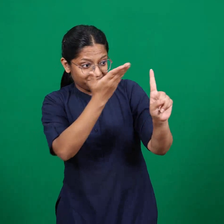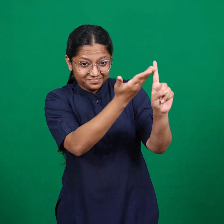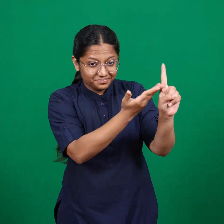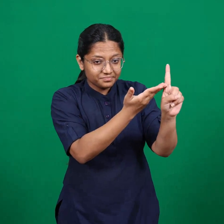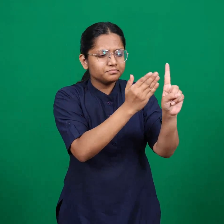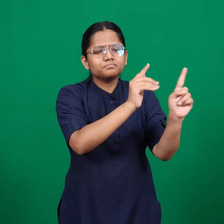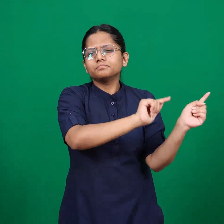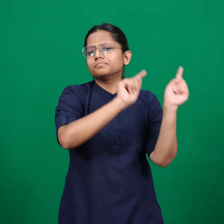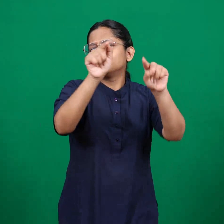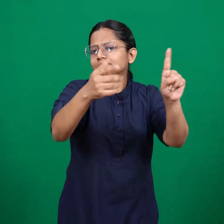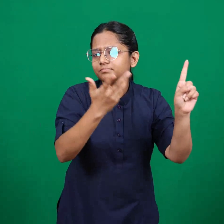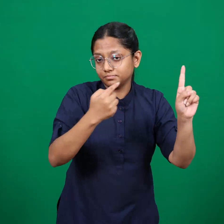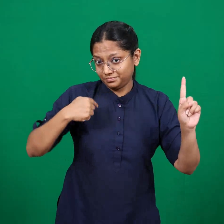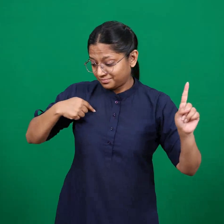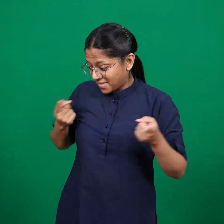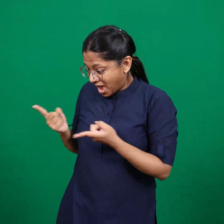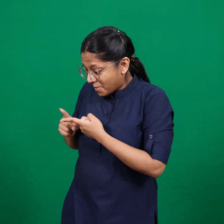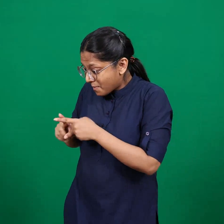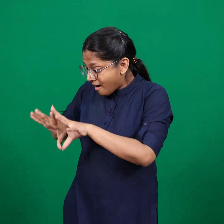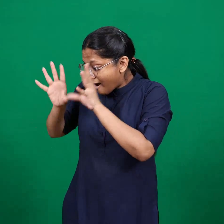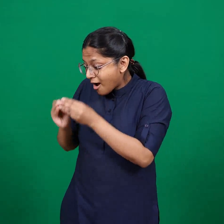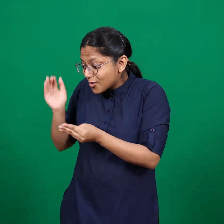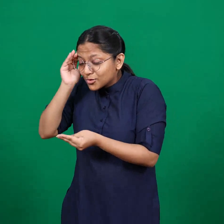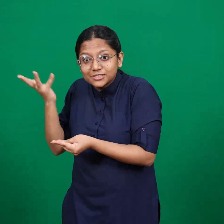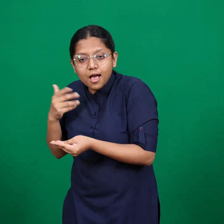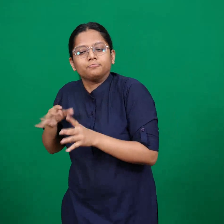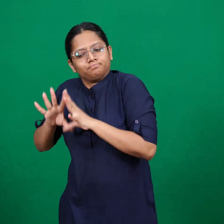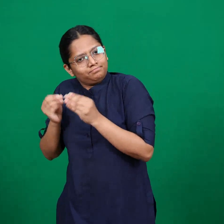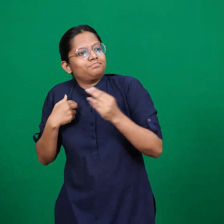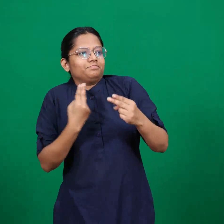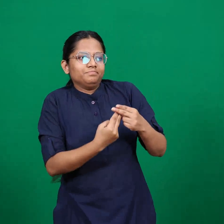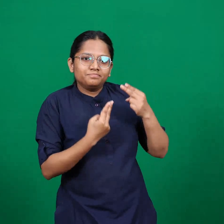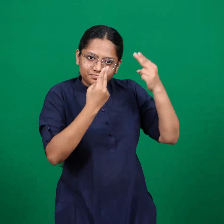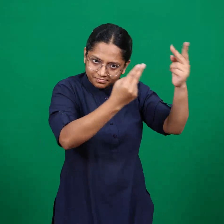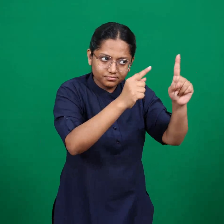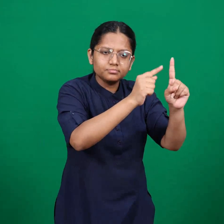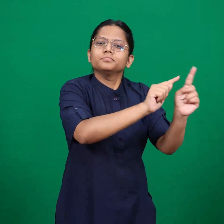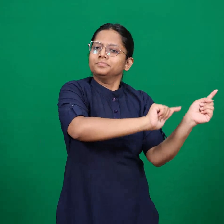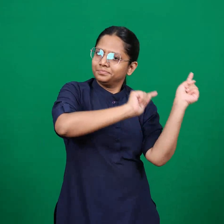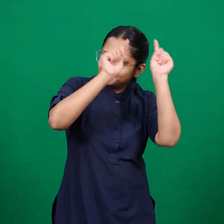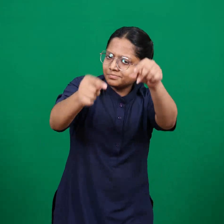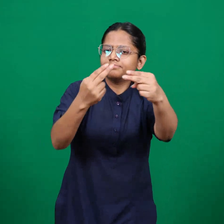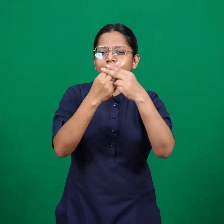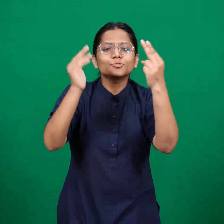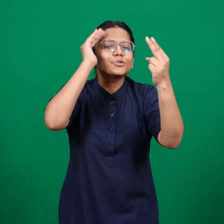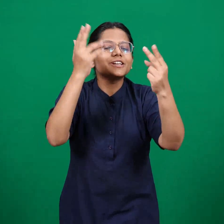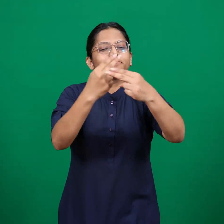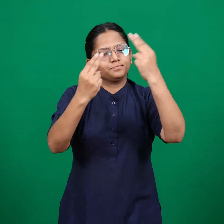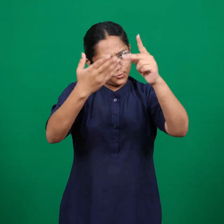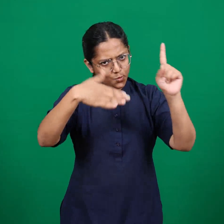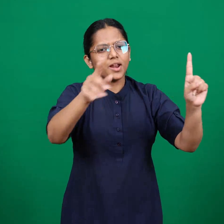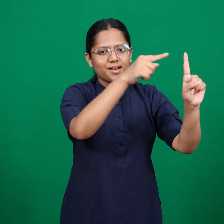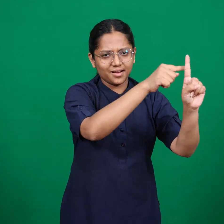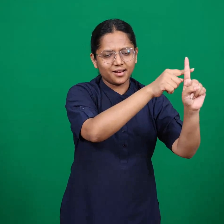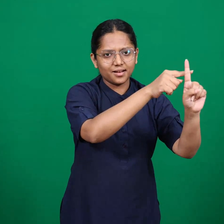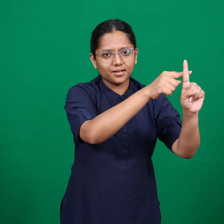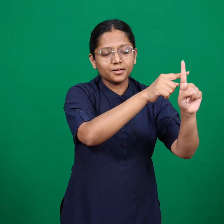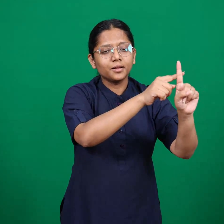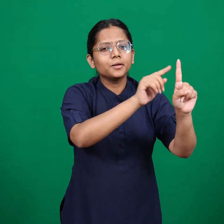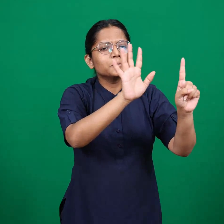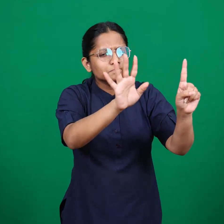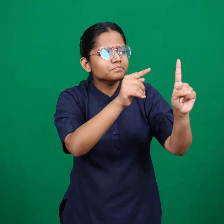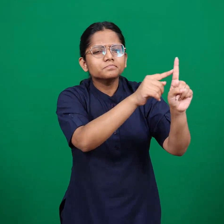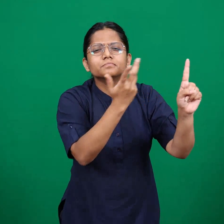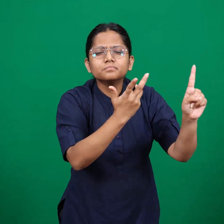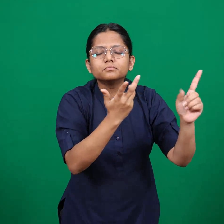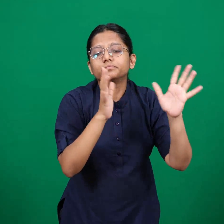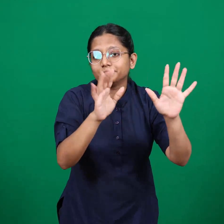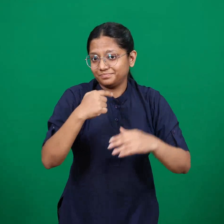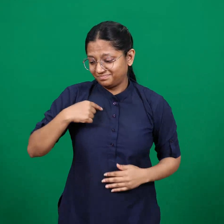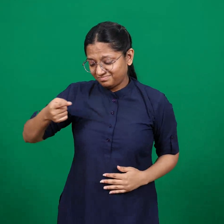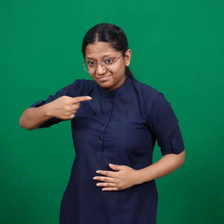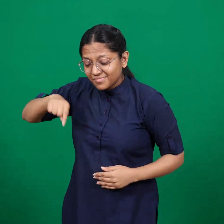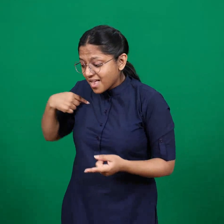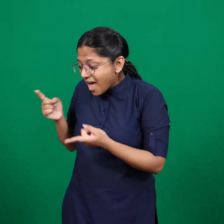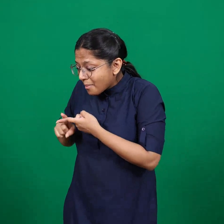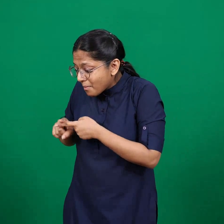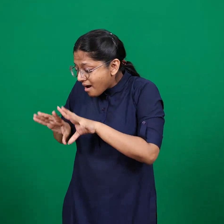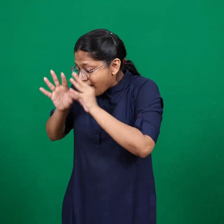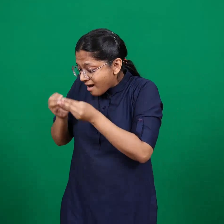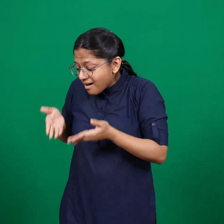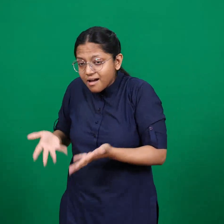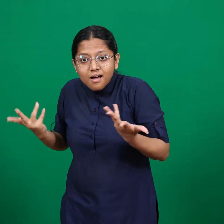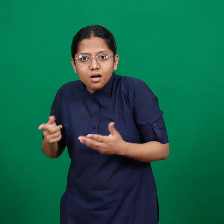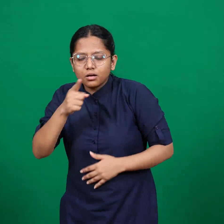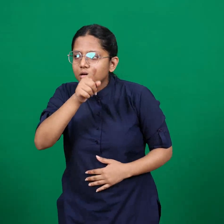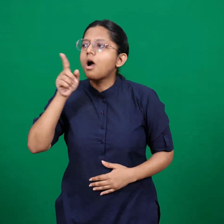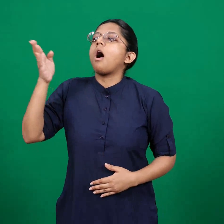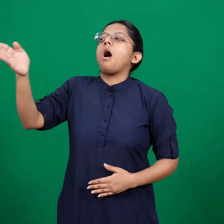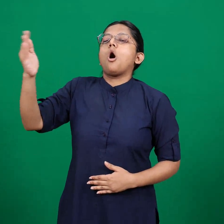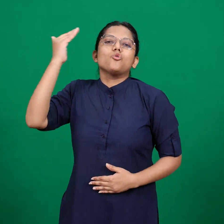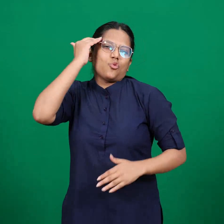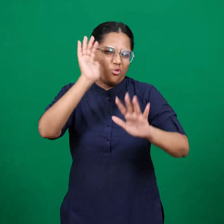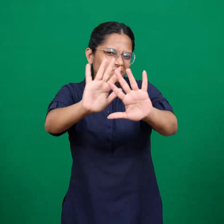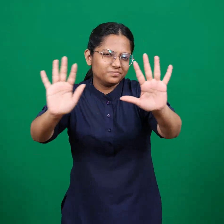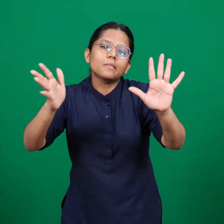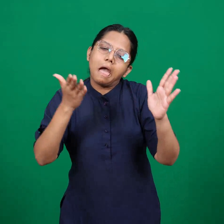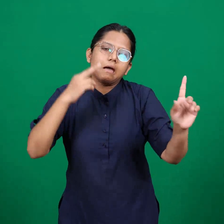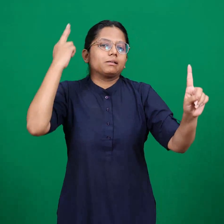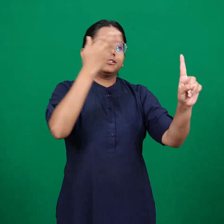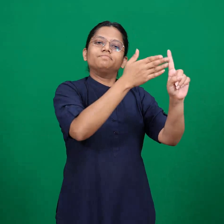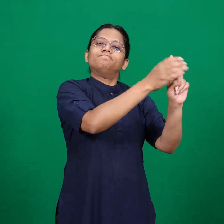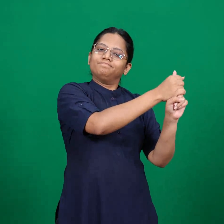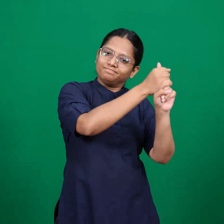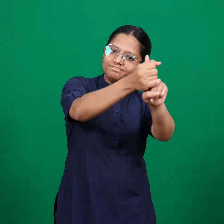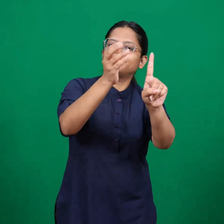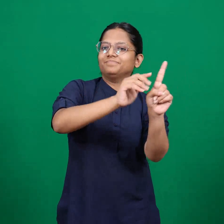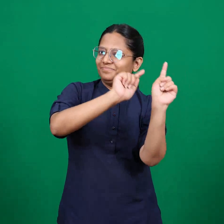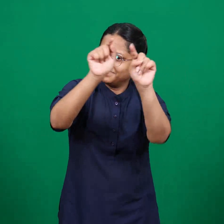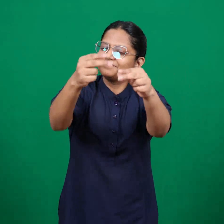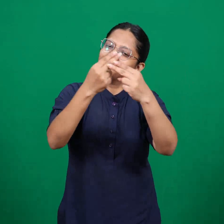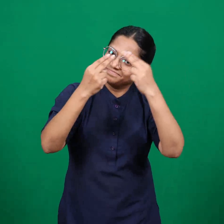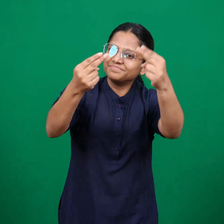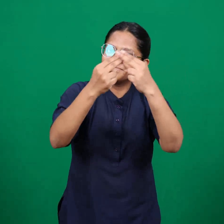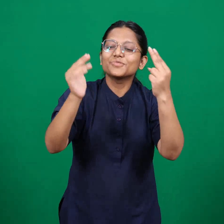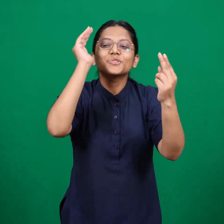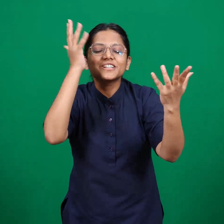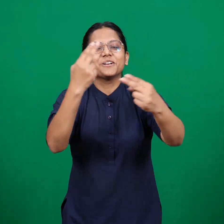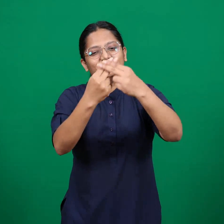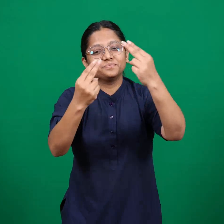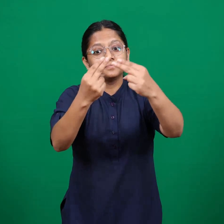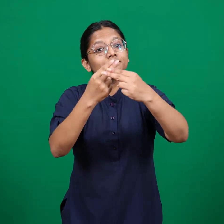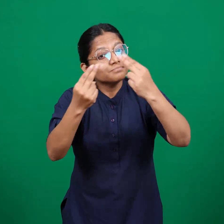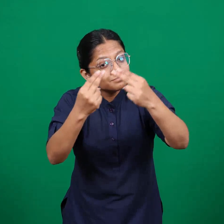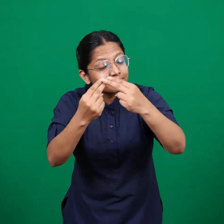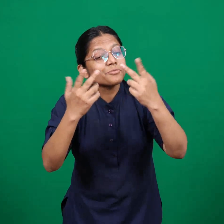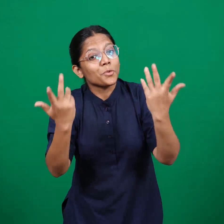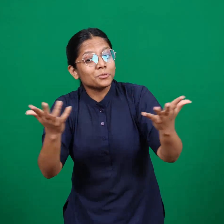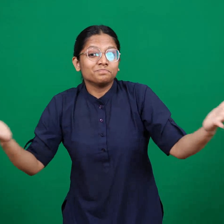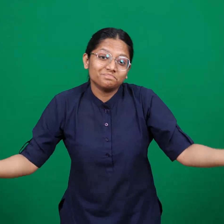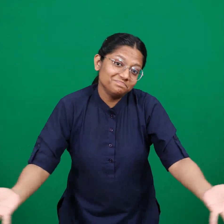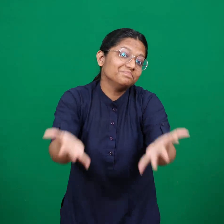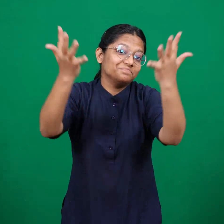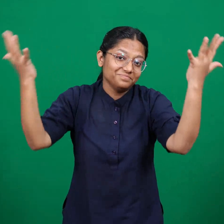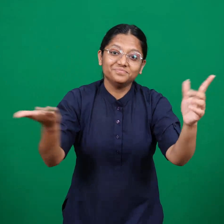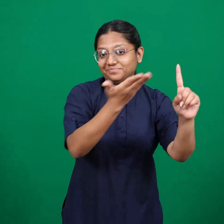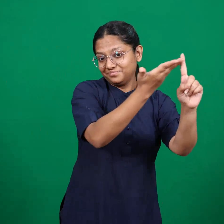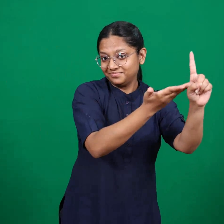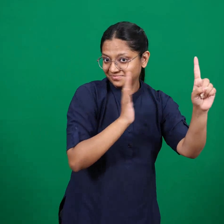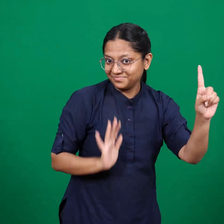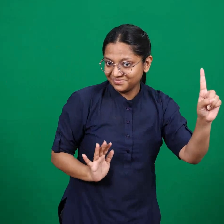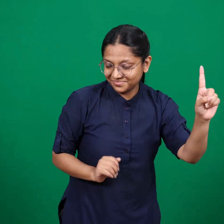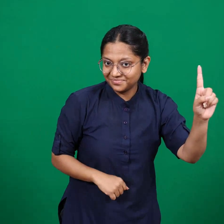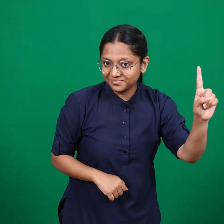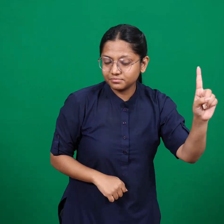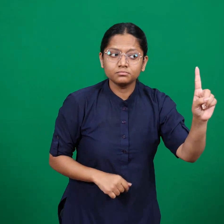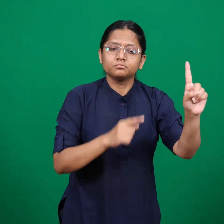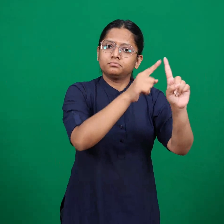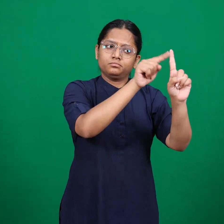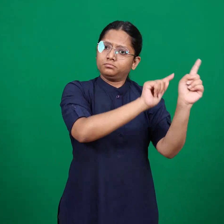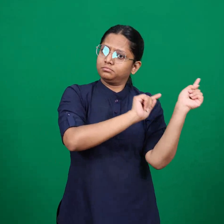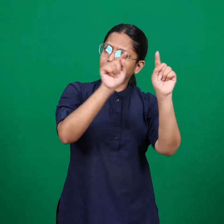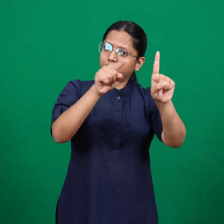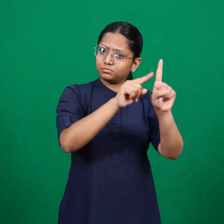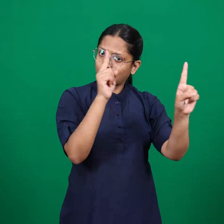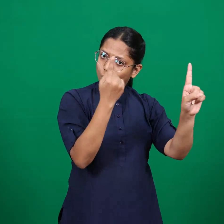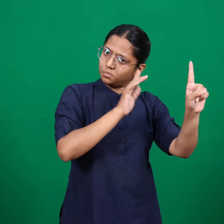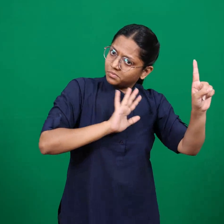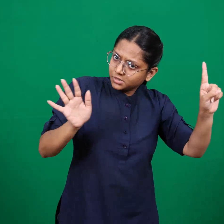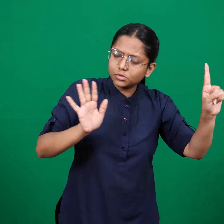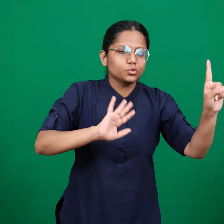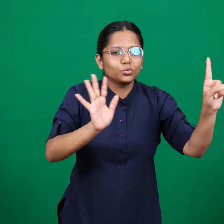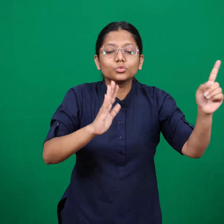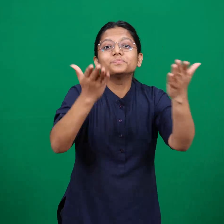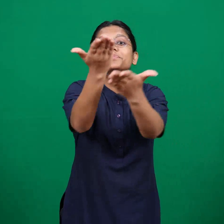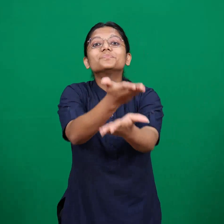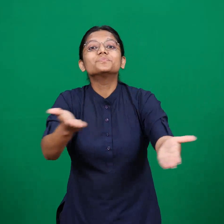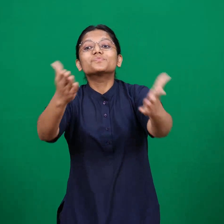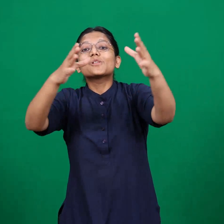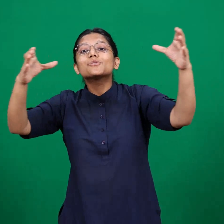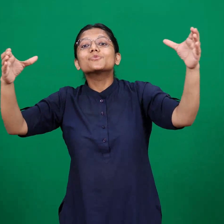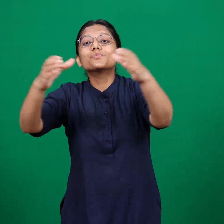I have sent him to you for this very purpose, that you may know about us, and that he may encourage your hearts.